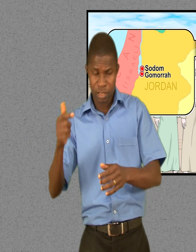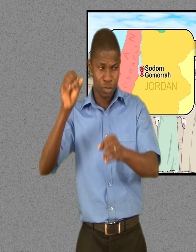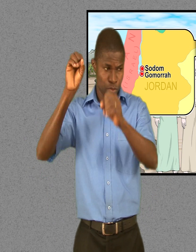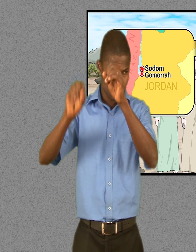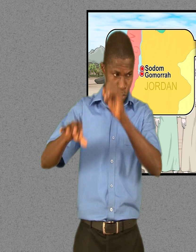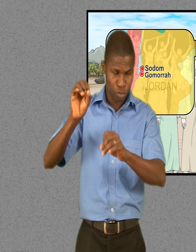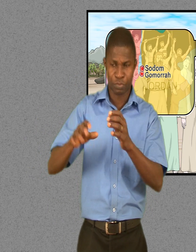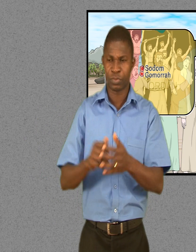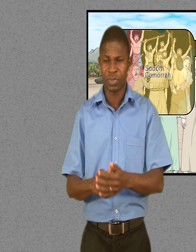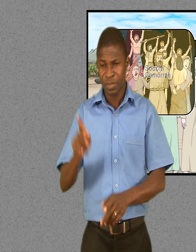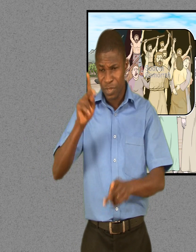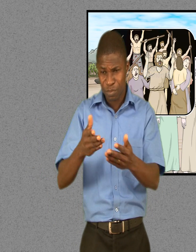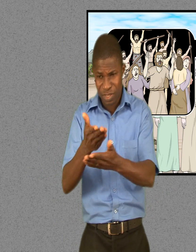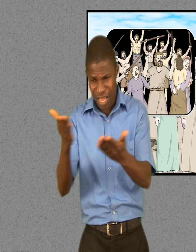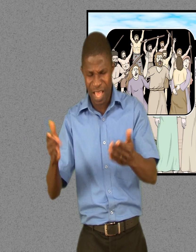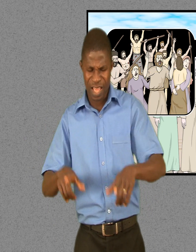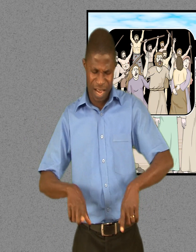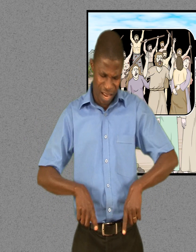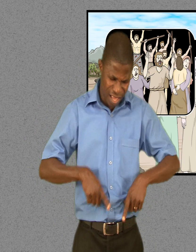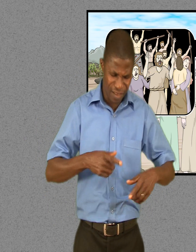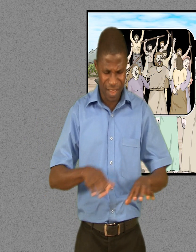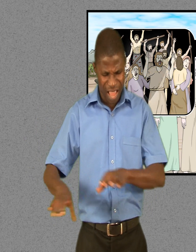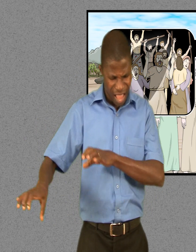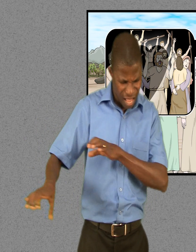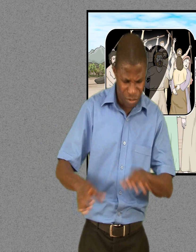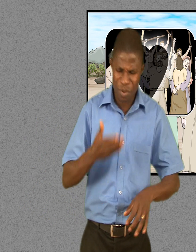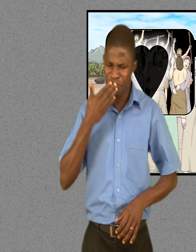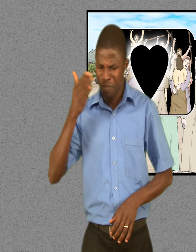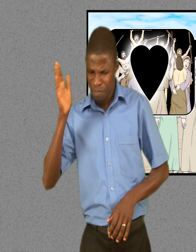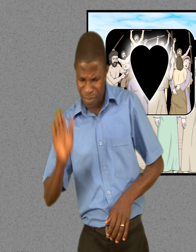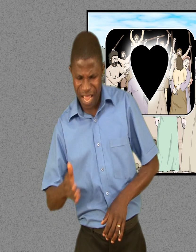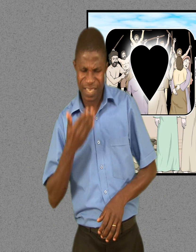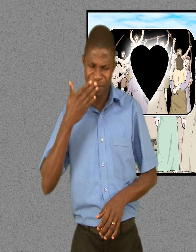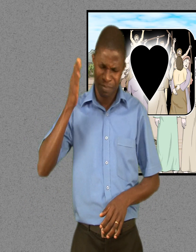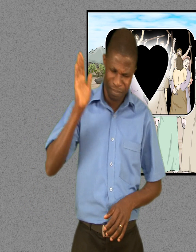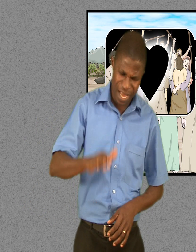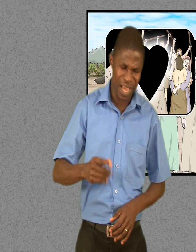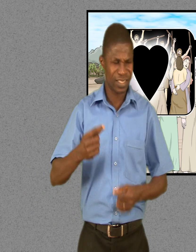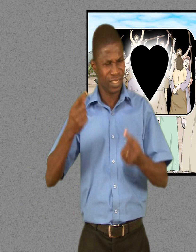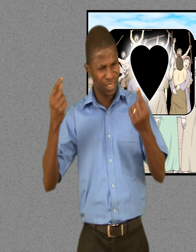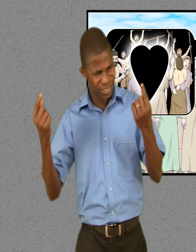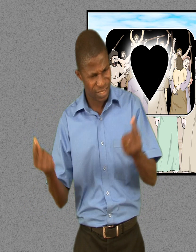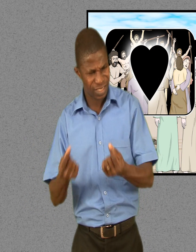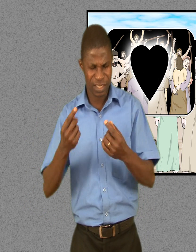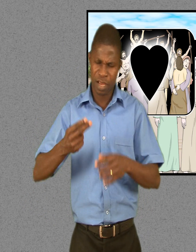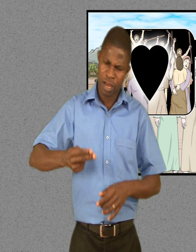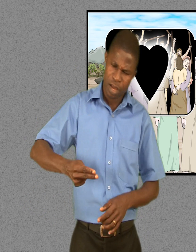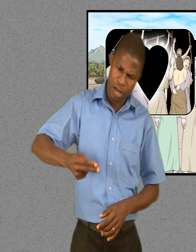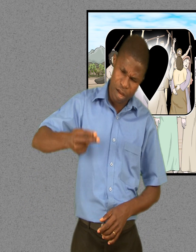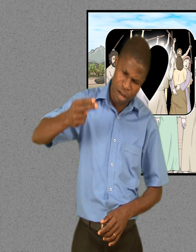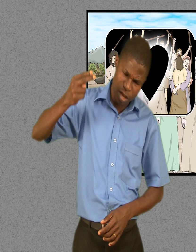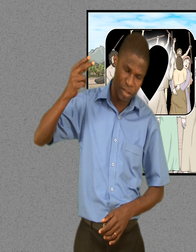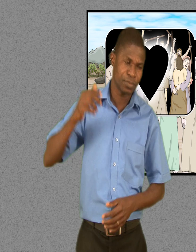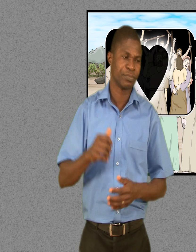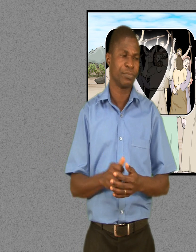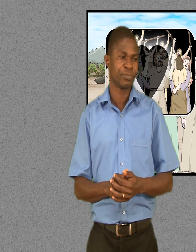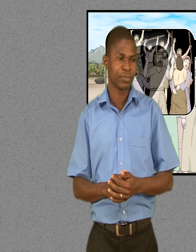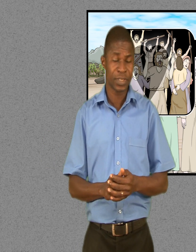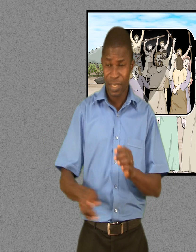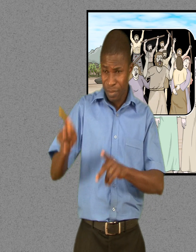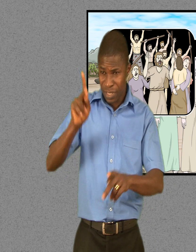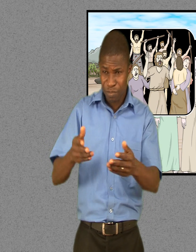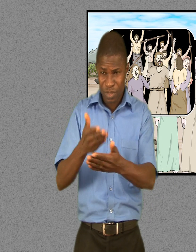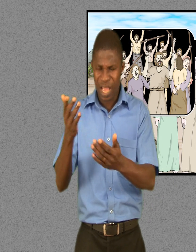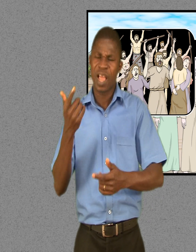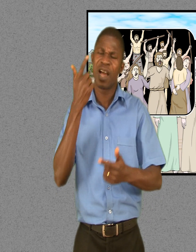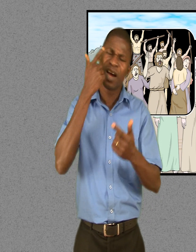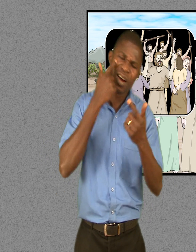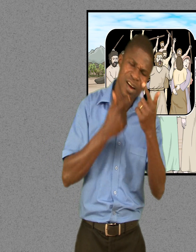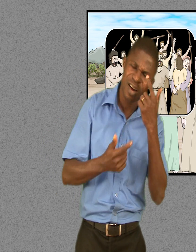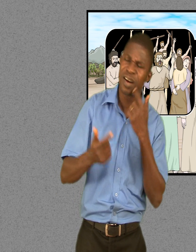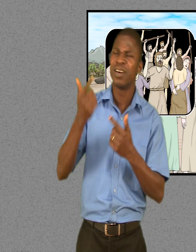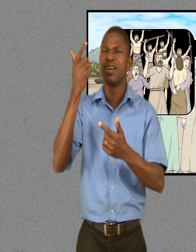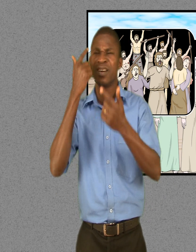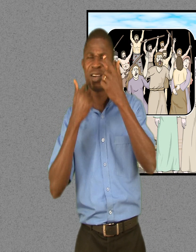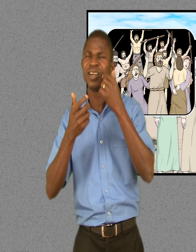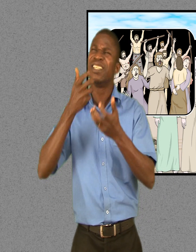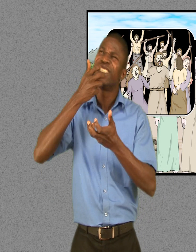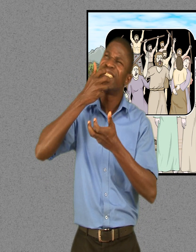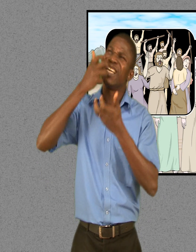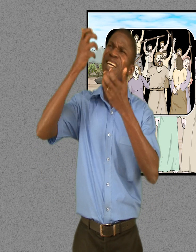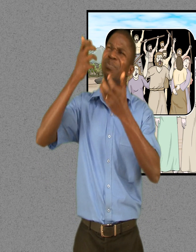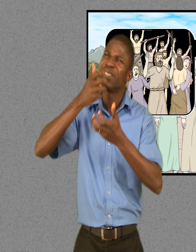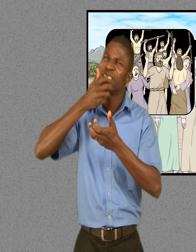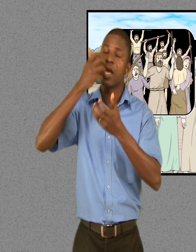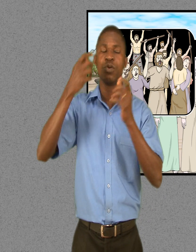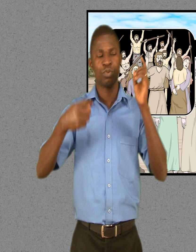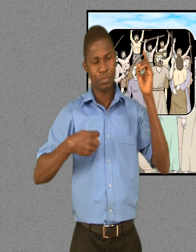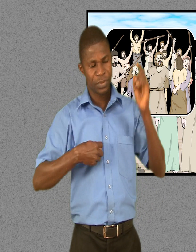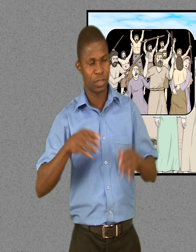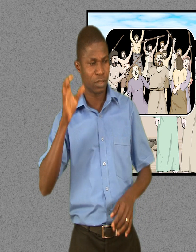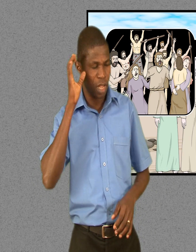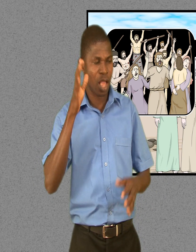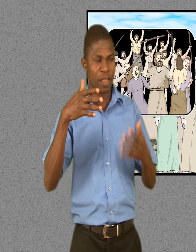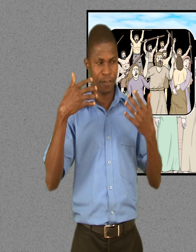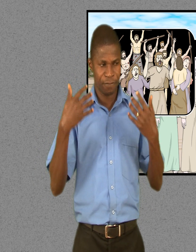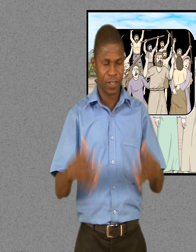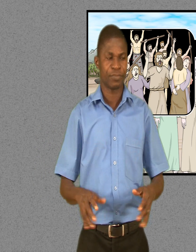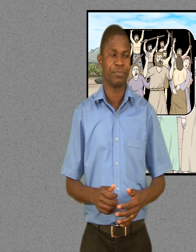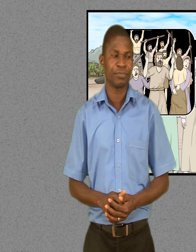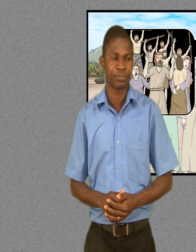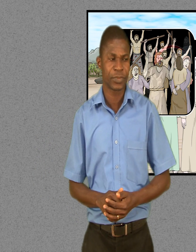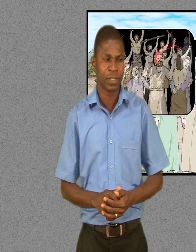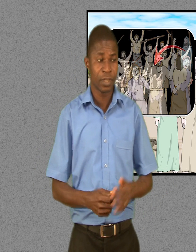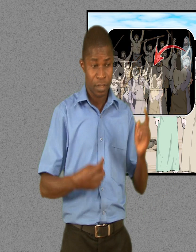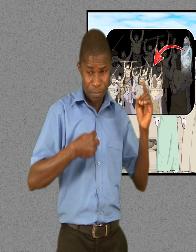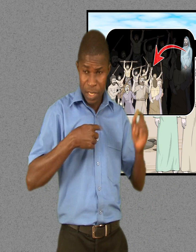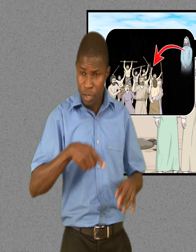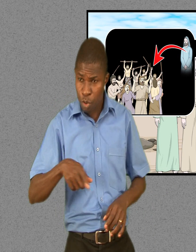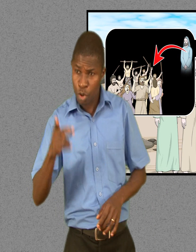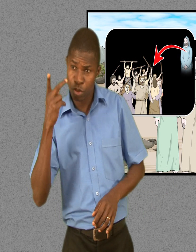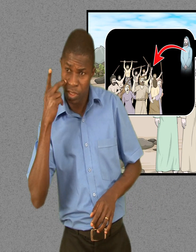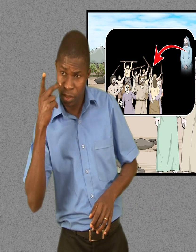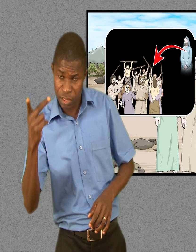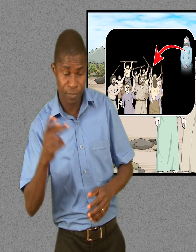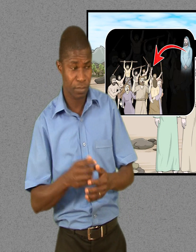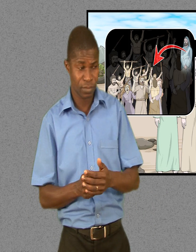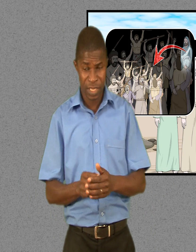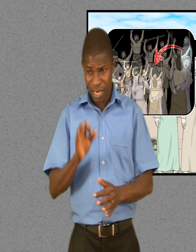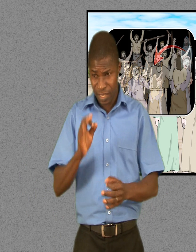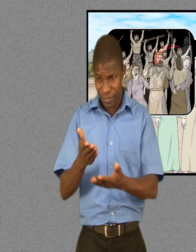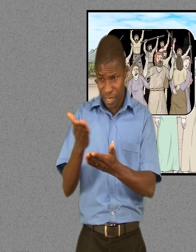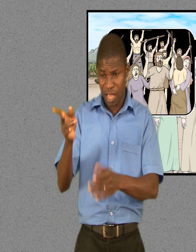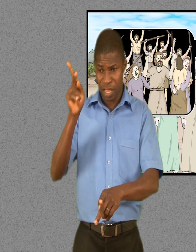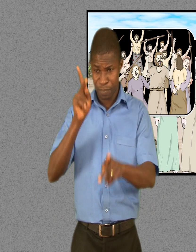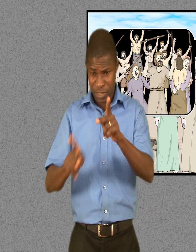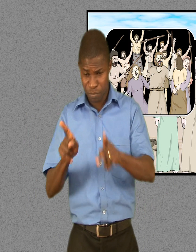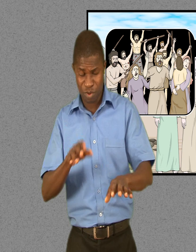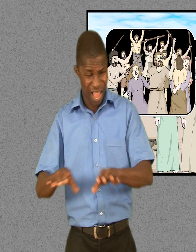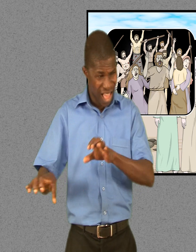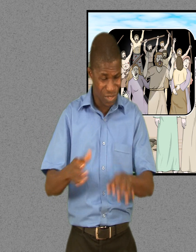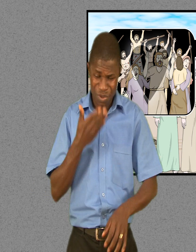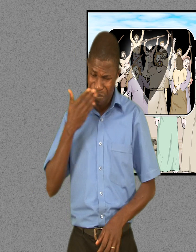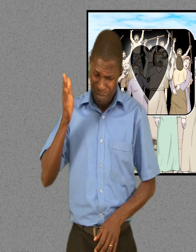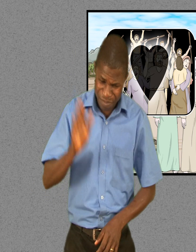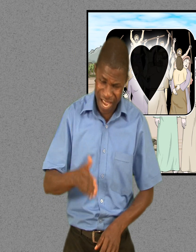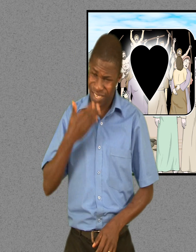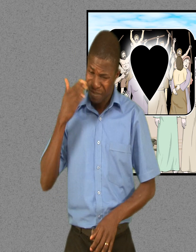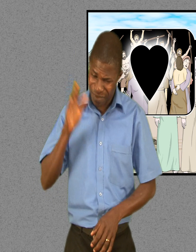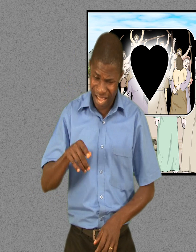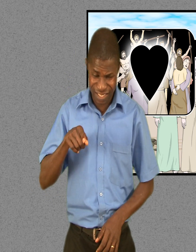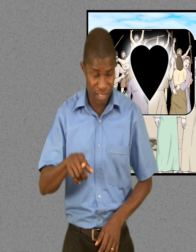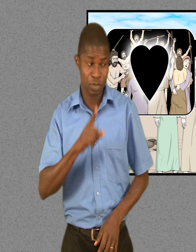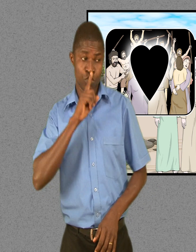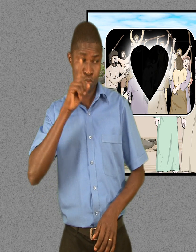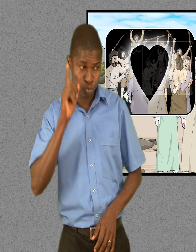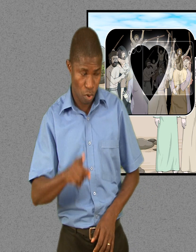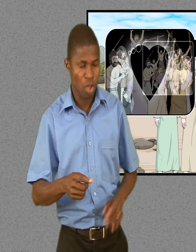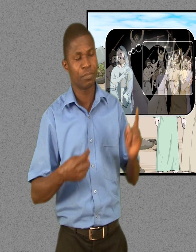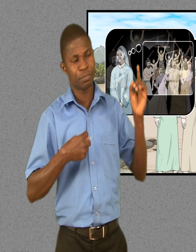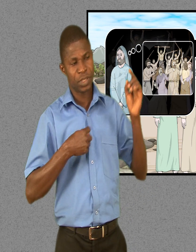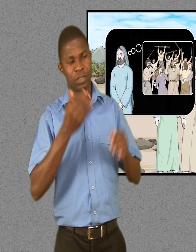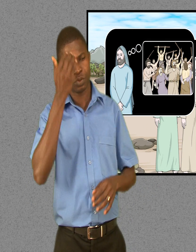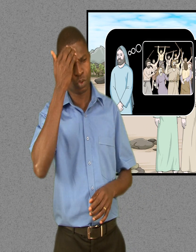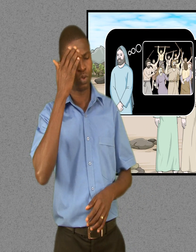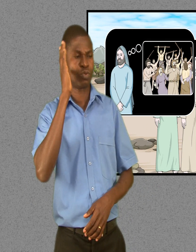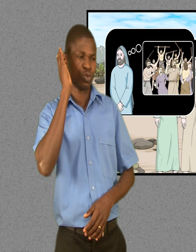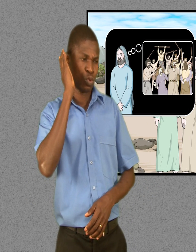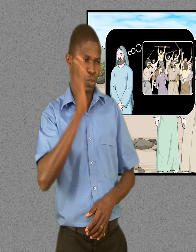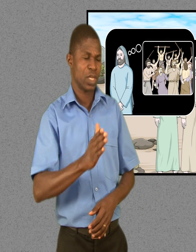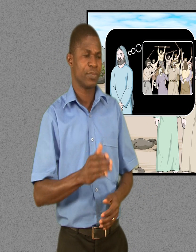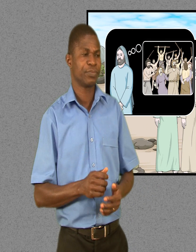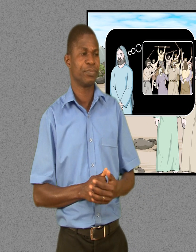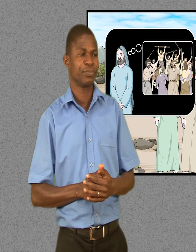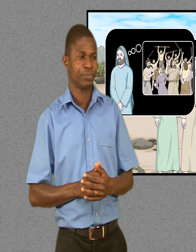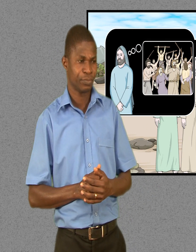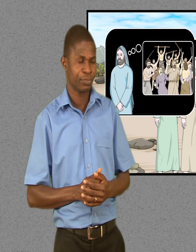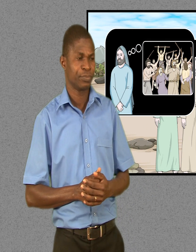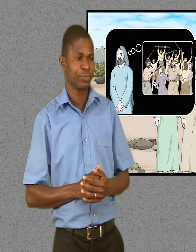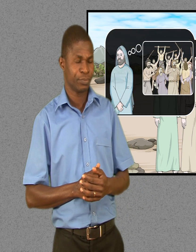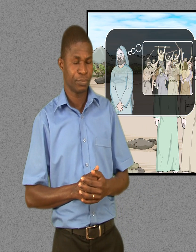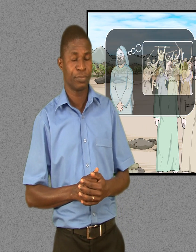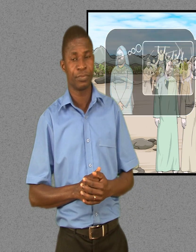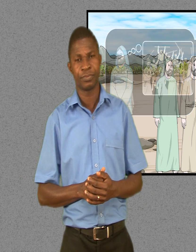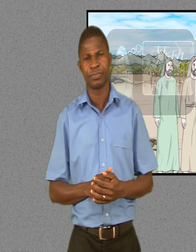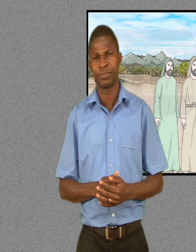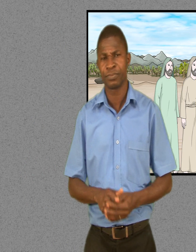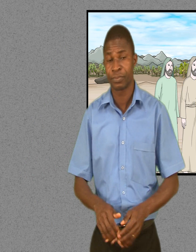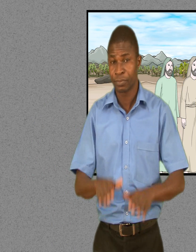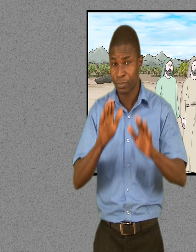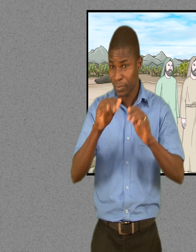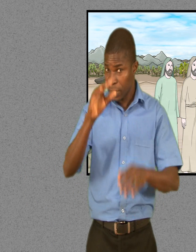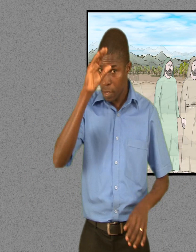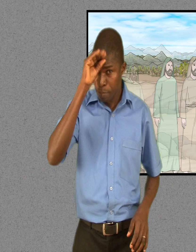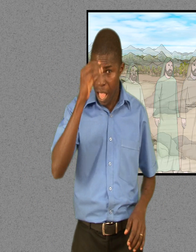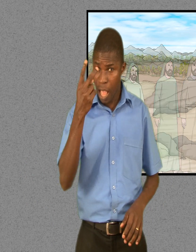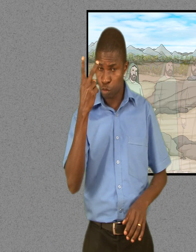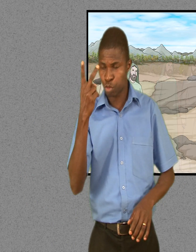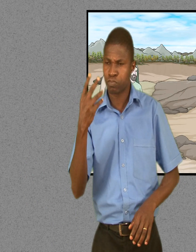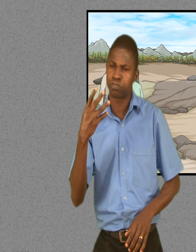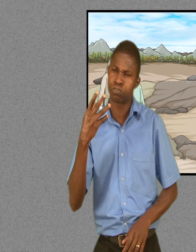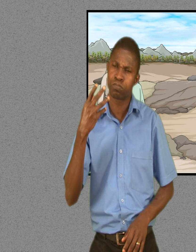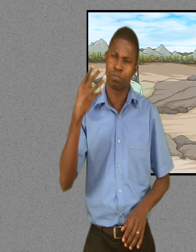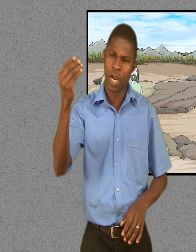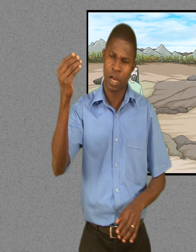Because their sin is so grievous, I will go down to see if their actions fully justify the outcry that has reached Me. If not, I will find out.”